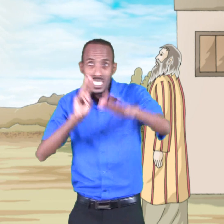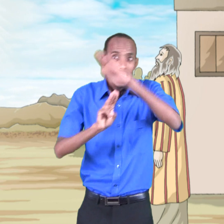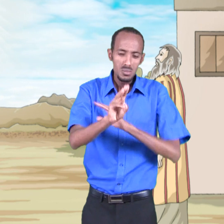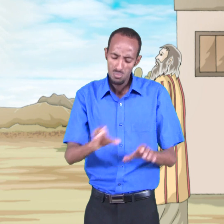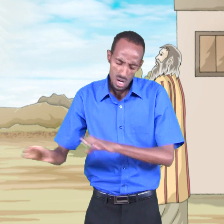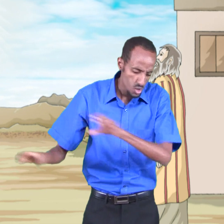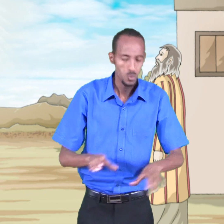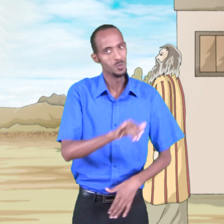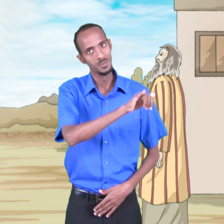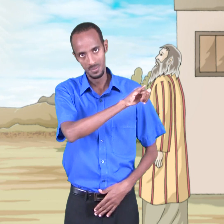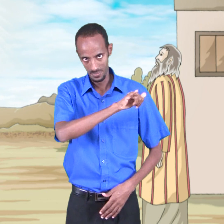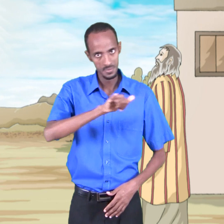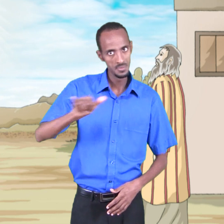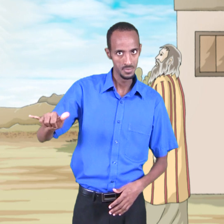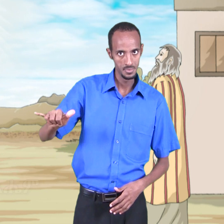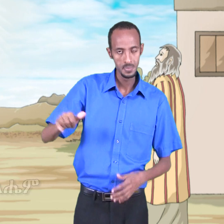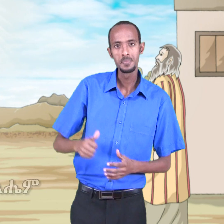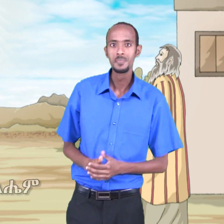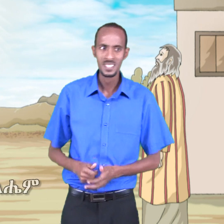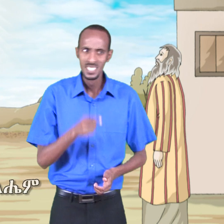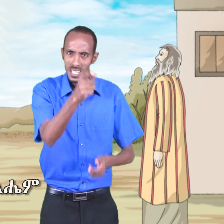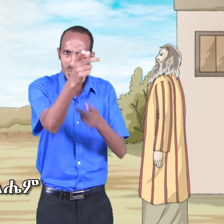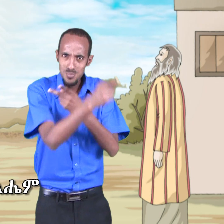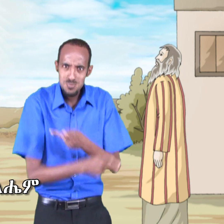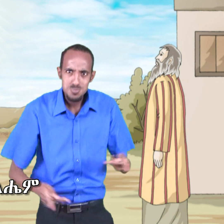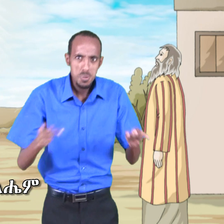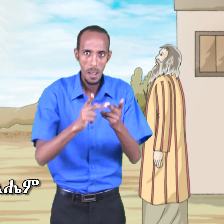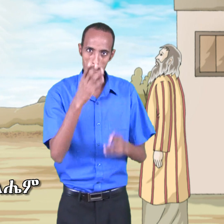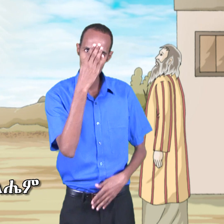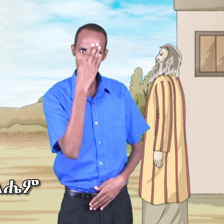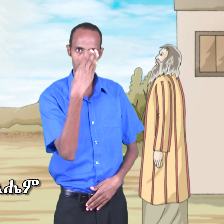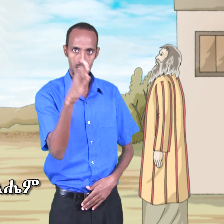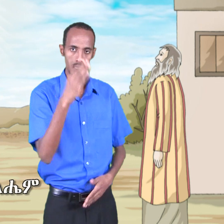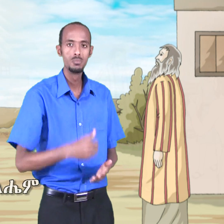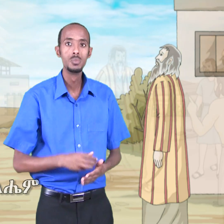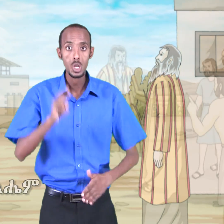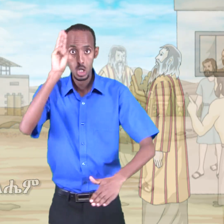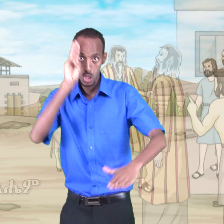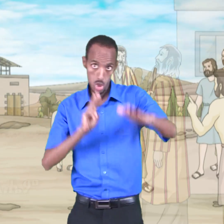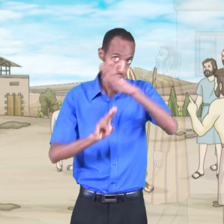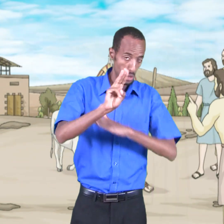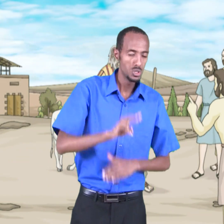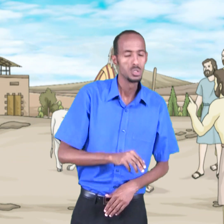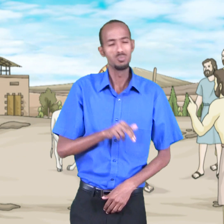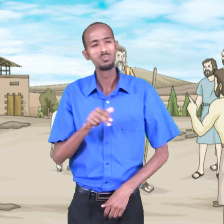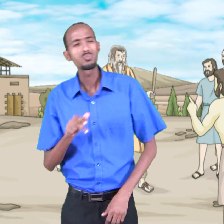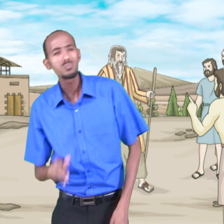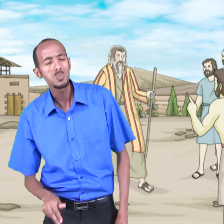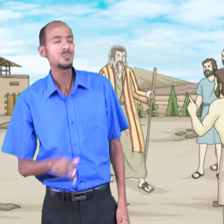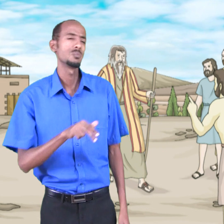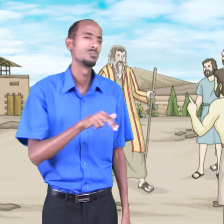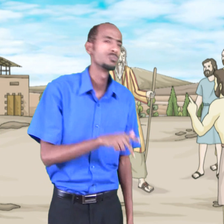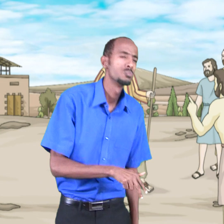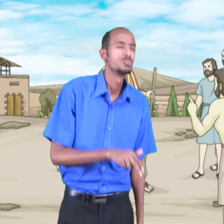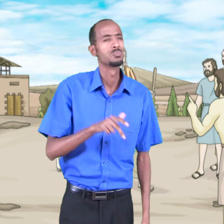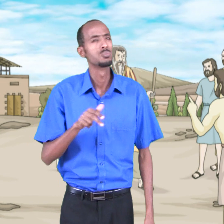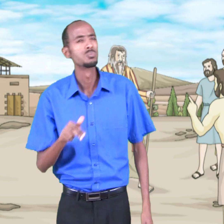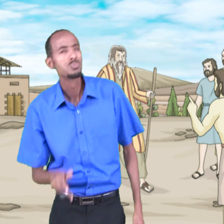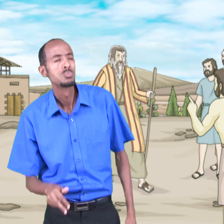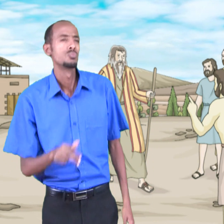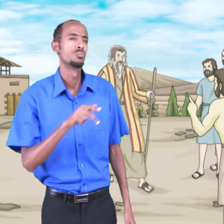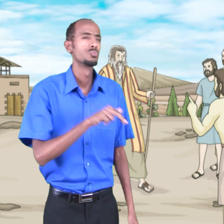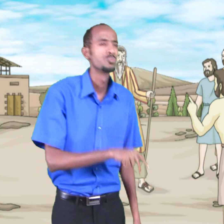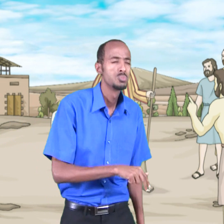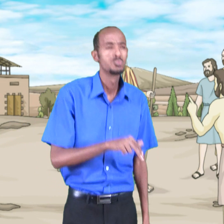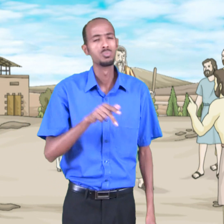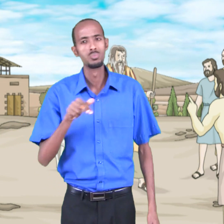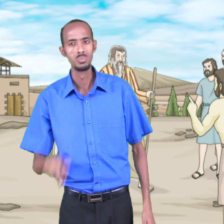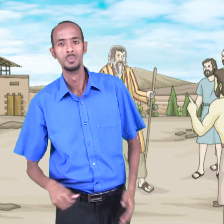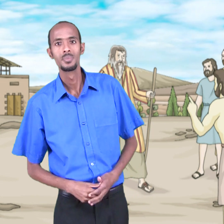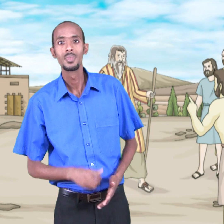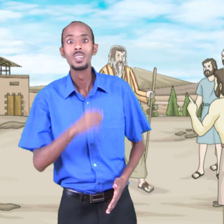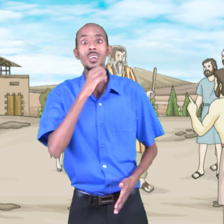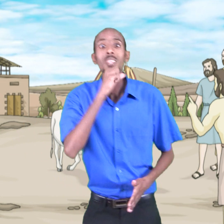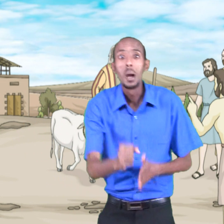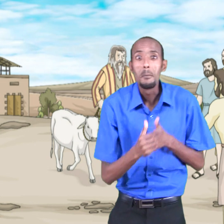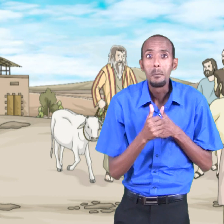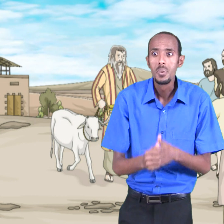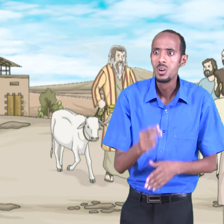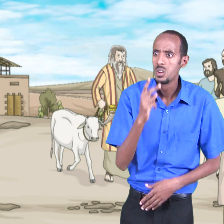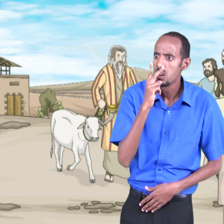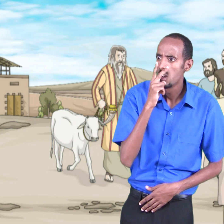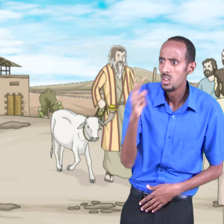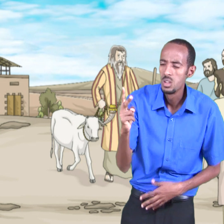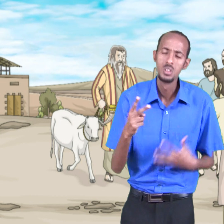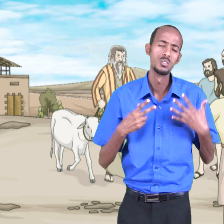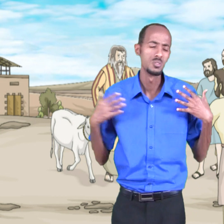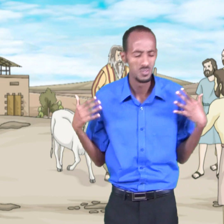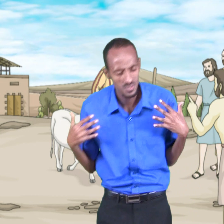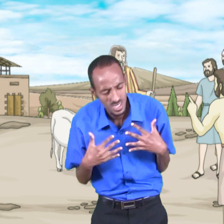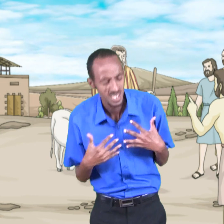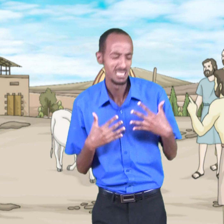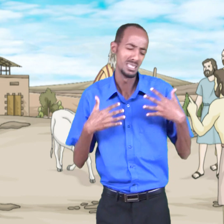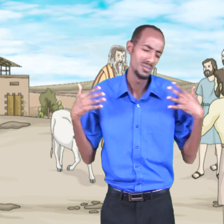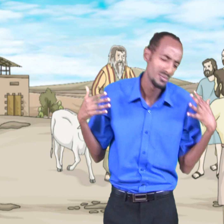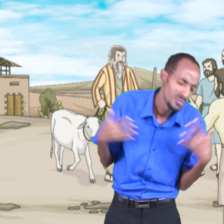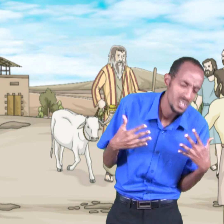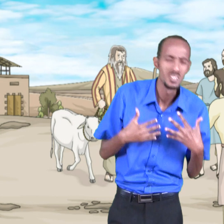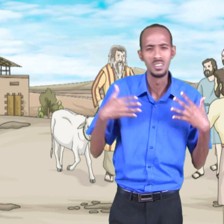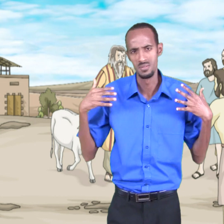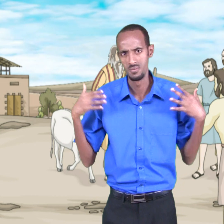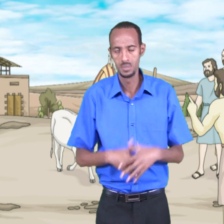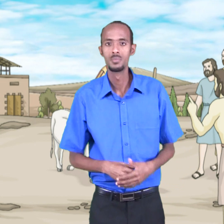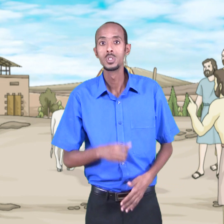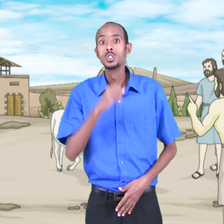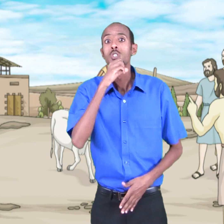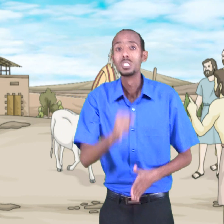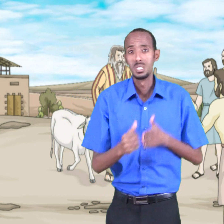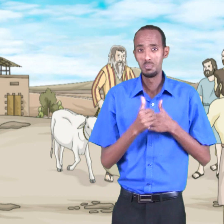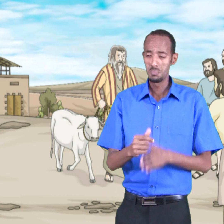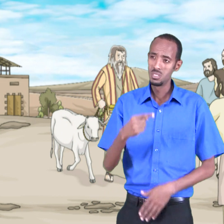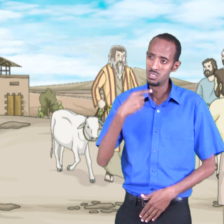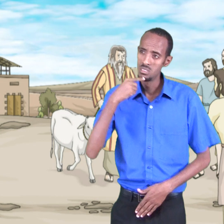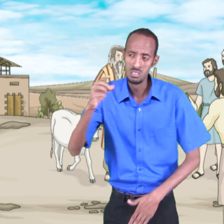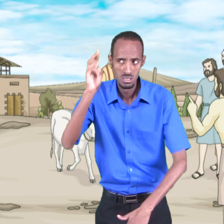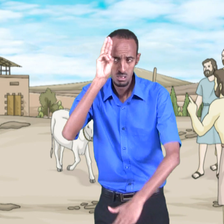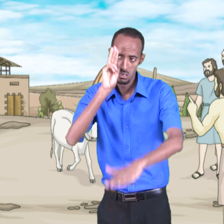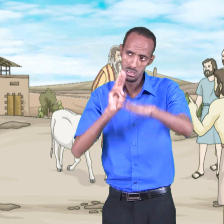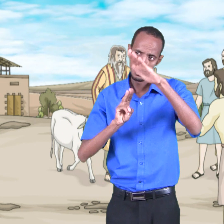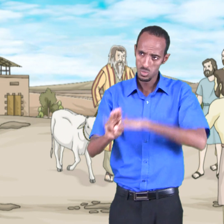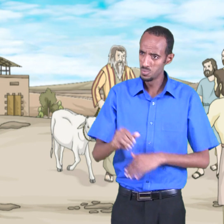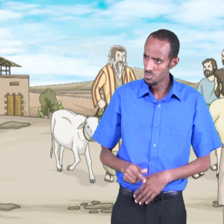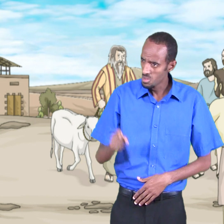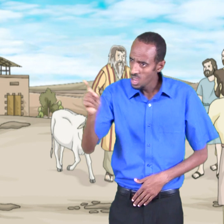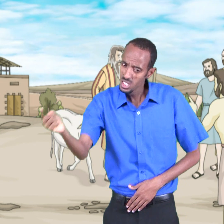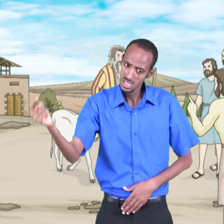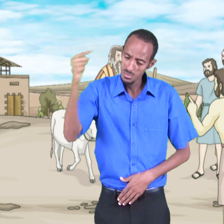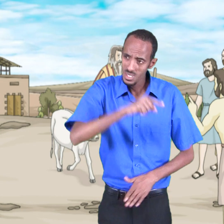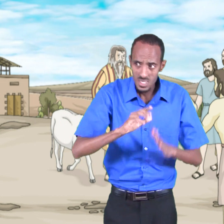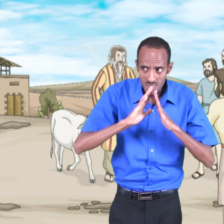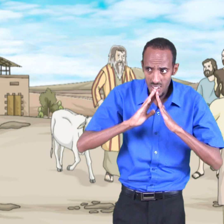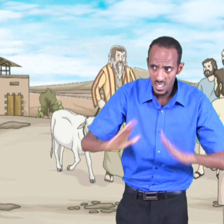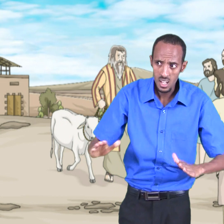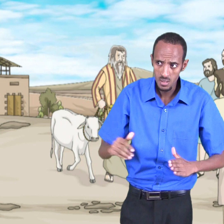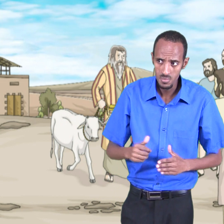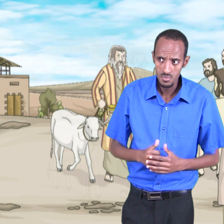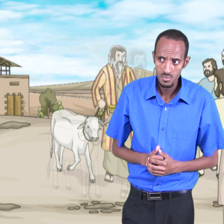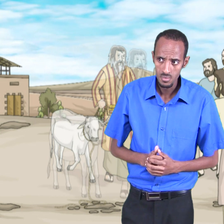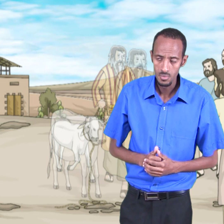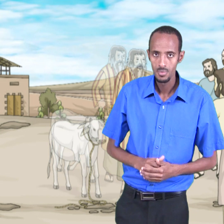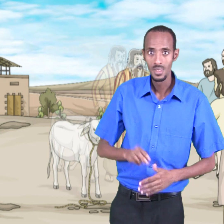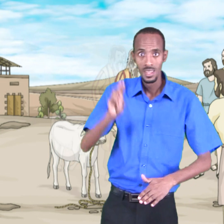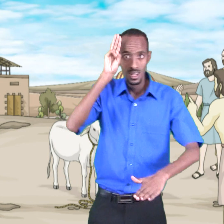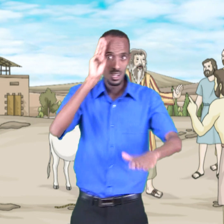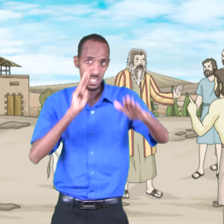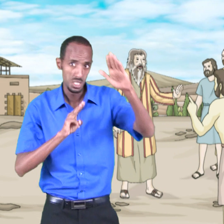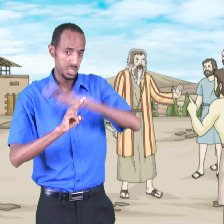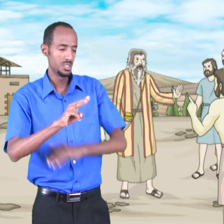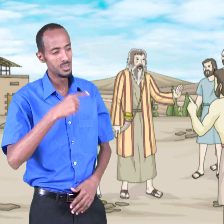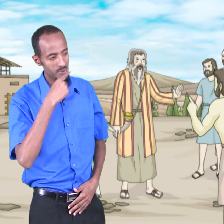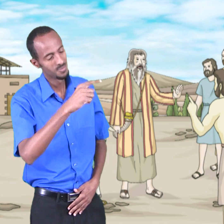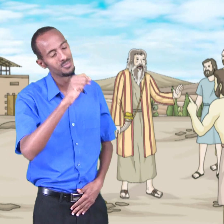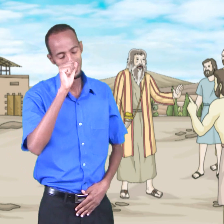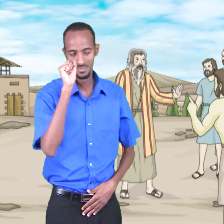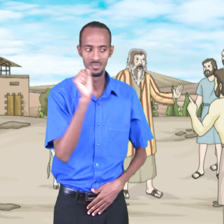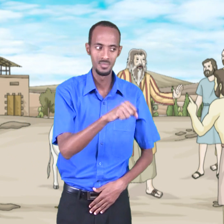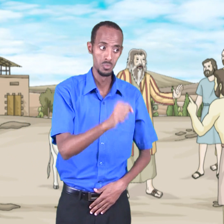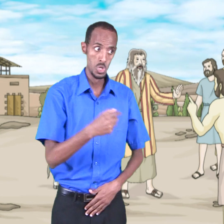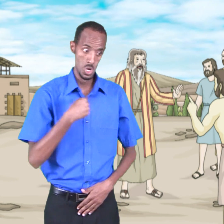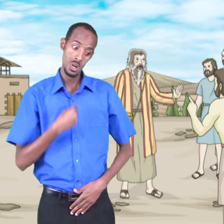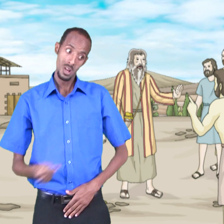So Samuel did what the LORD had said and went to Bethlehem. When the elders of the town met him, they trembled and asked, “Do you come in peace?”